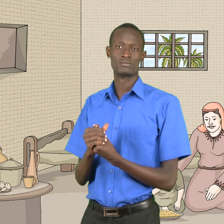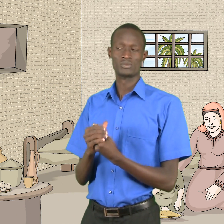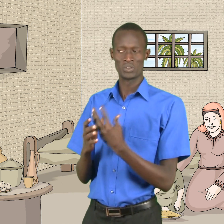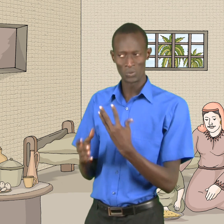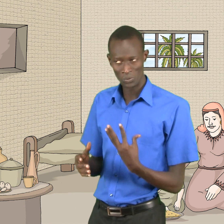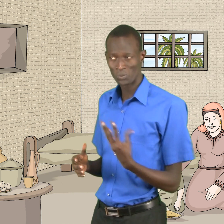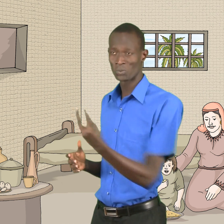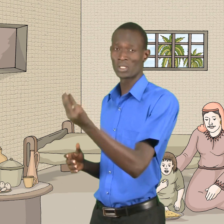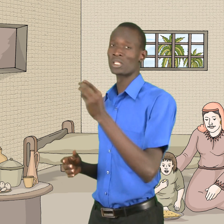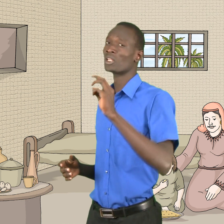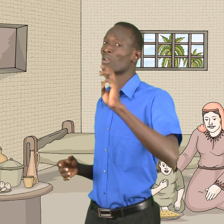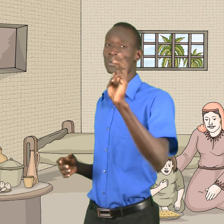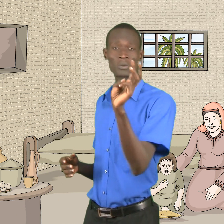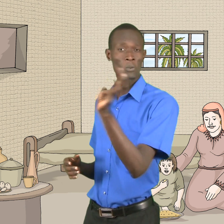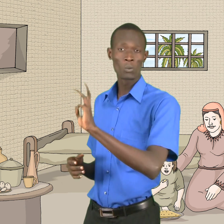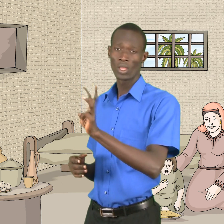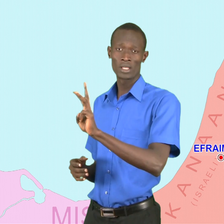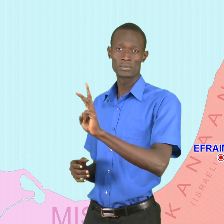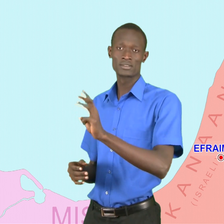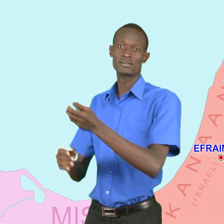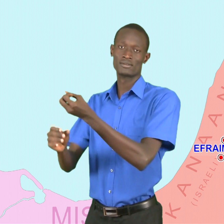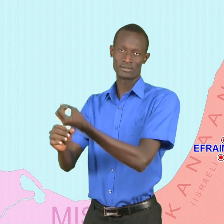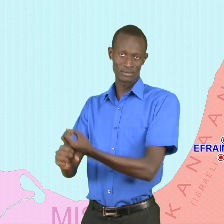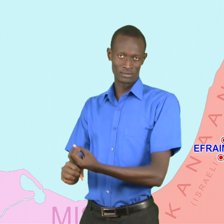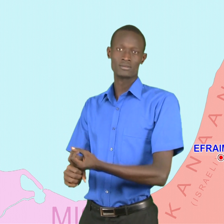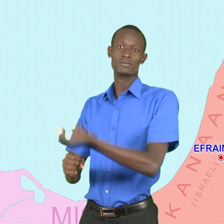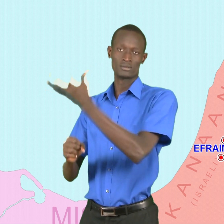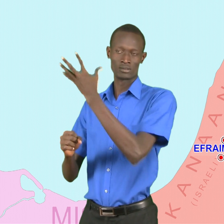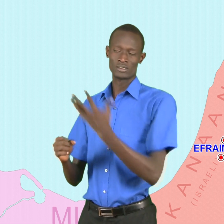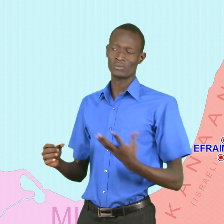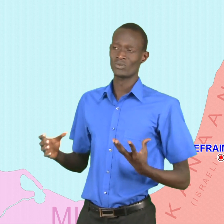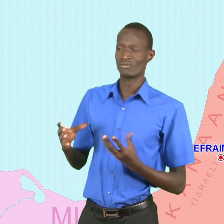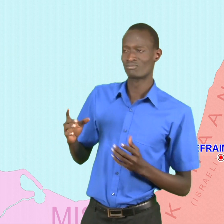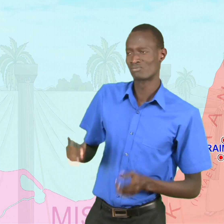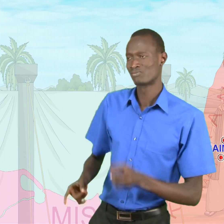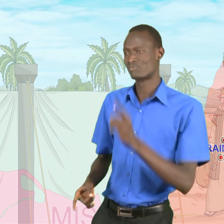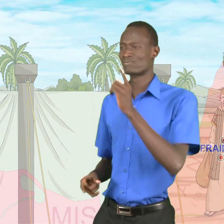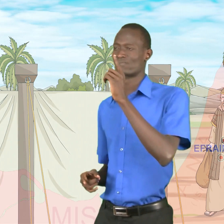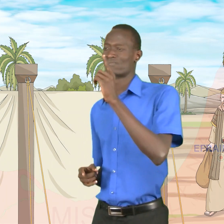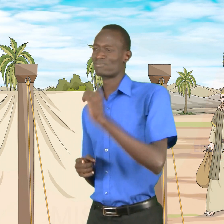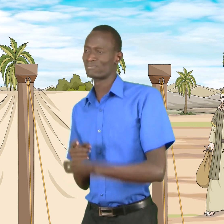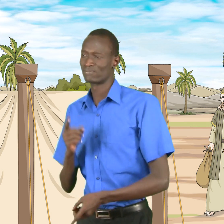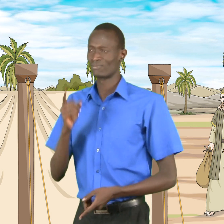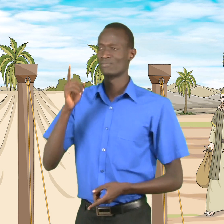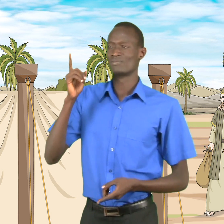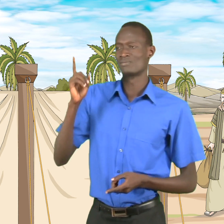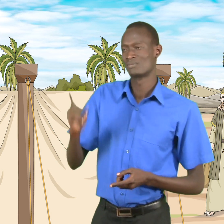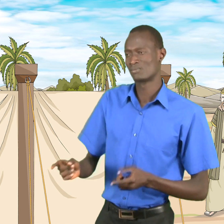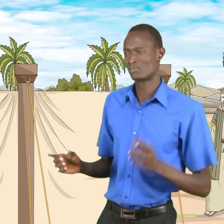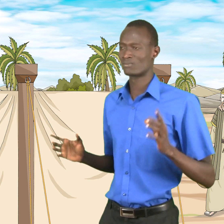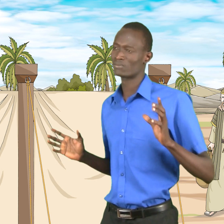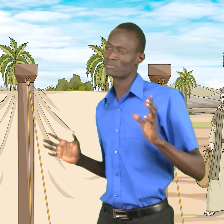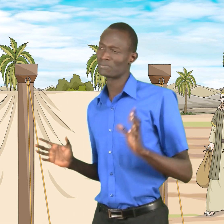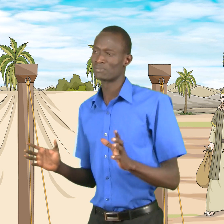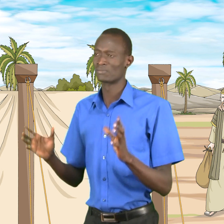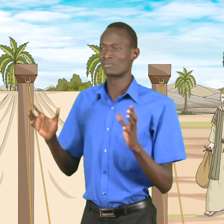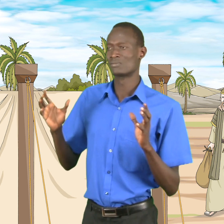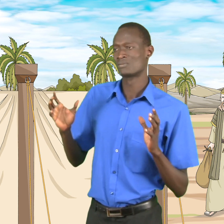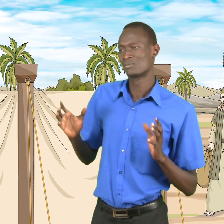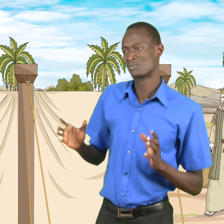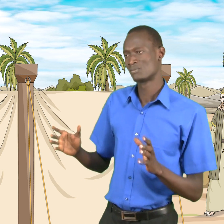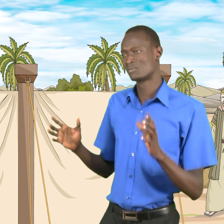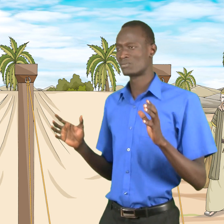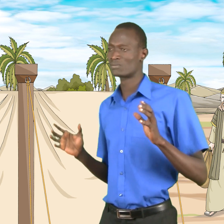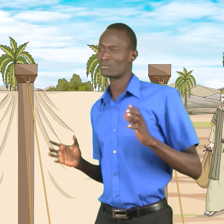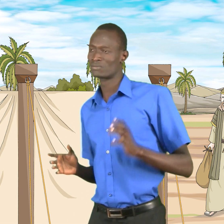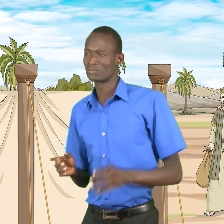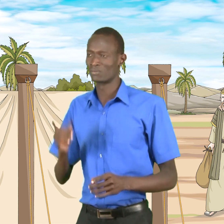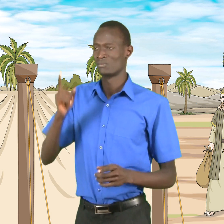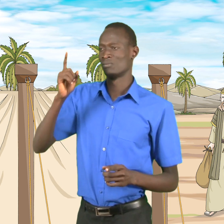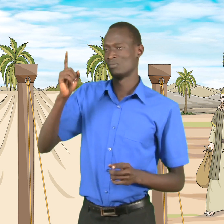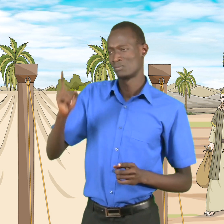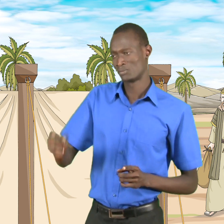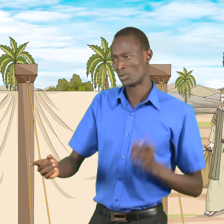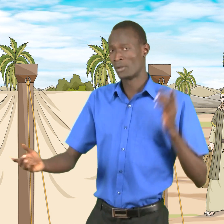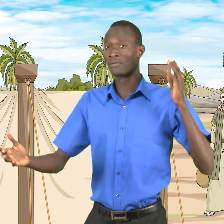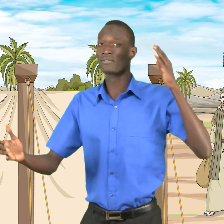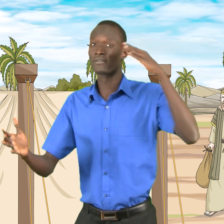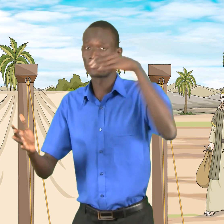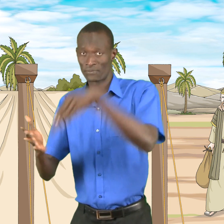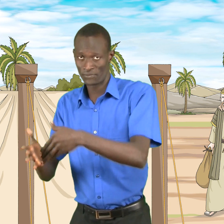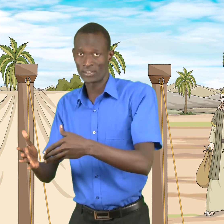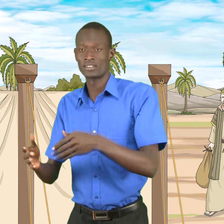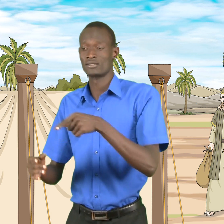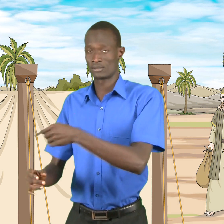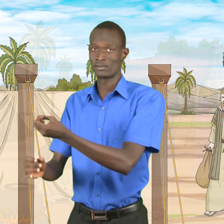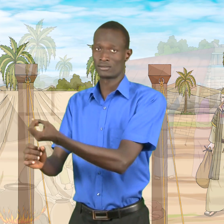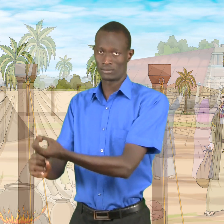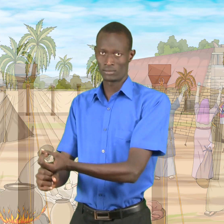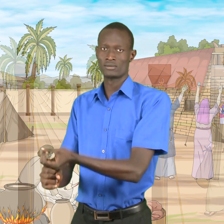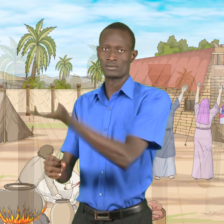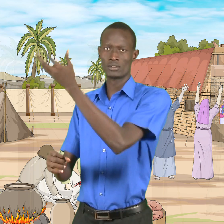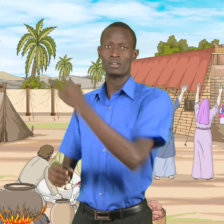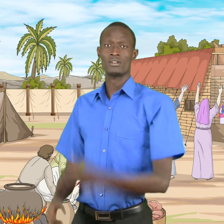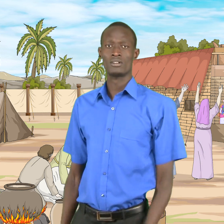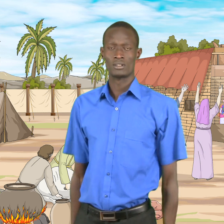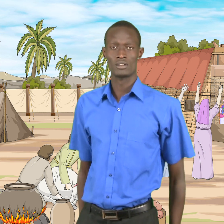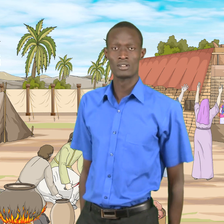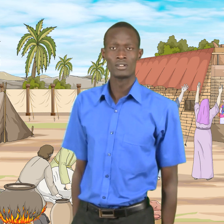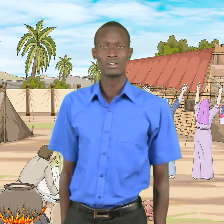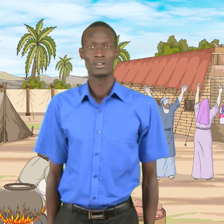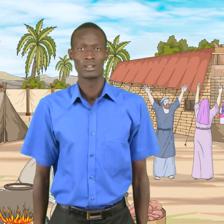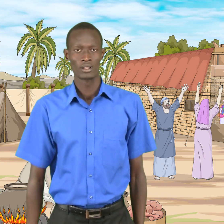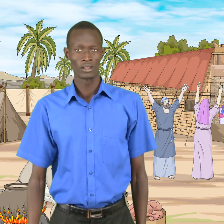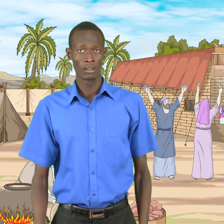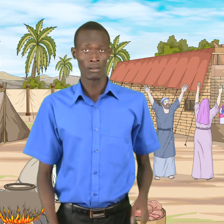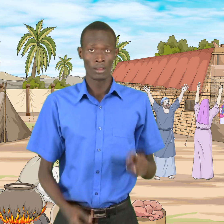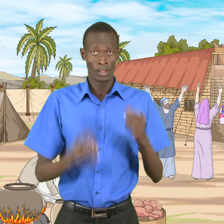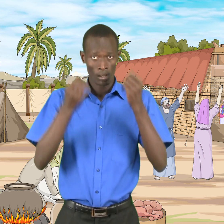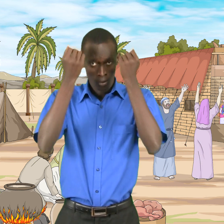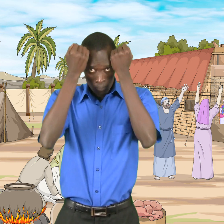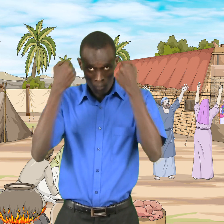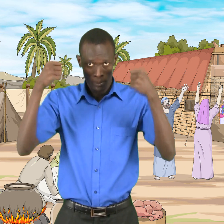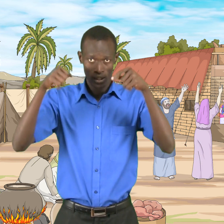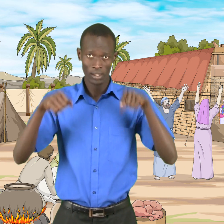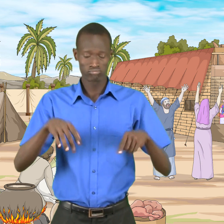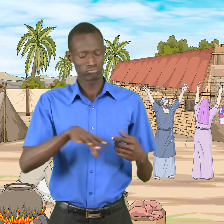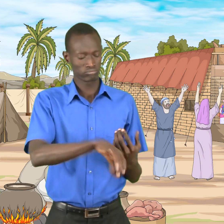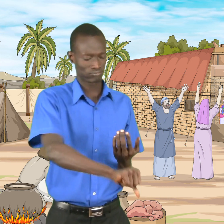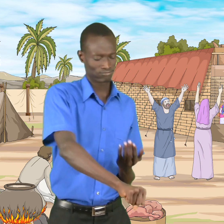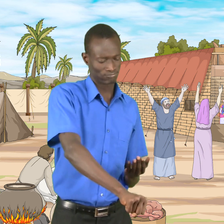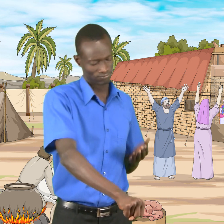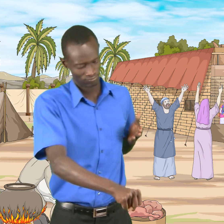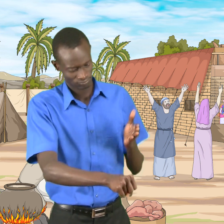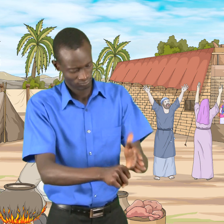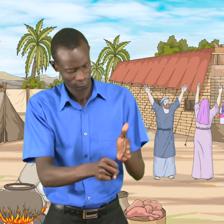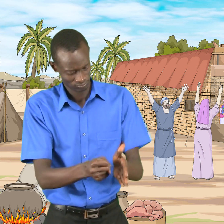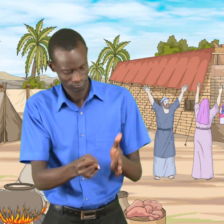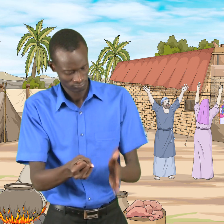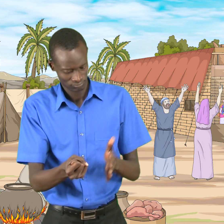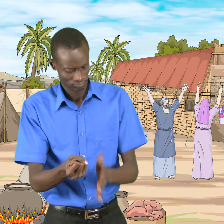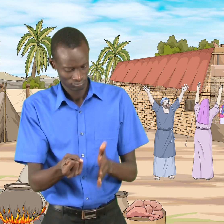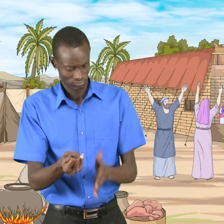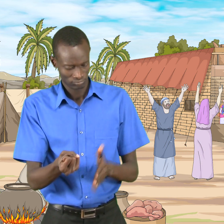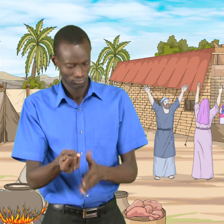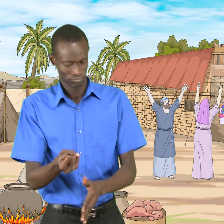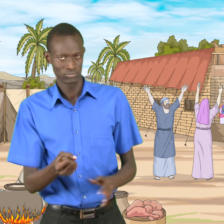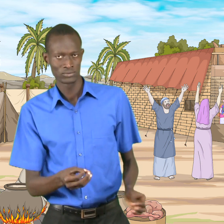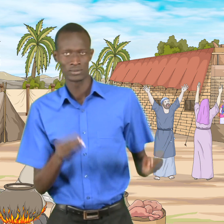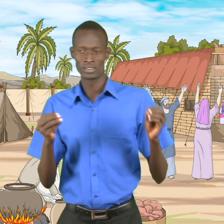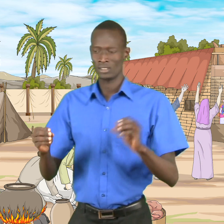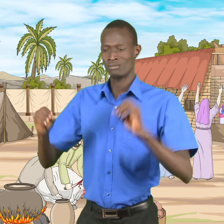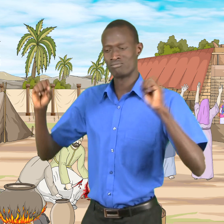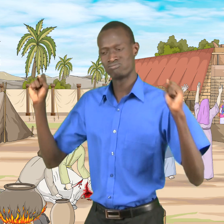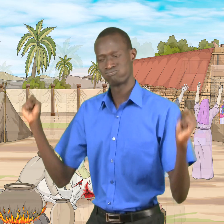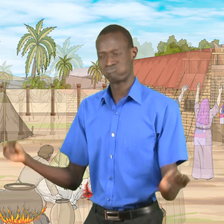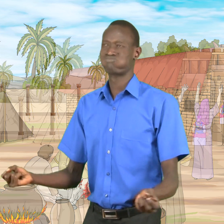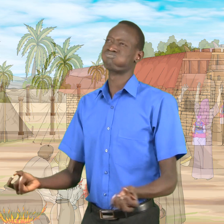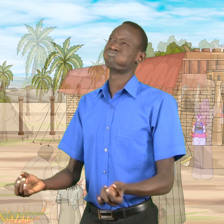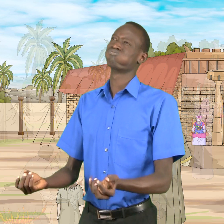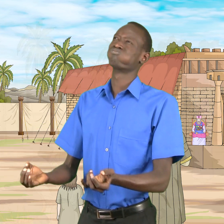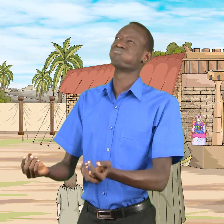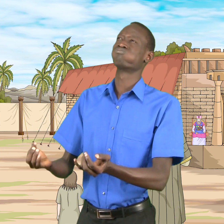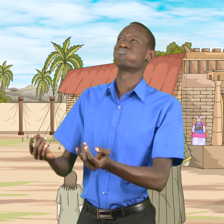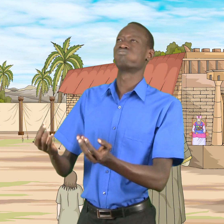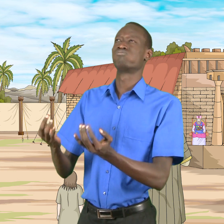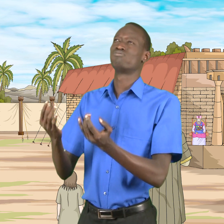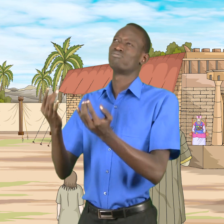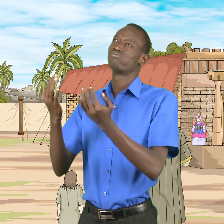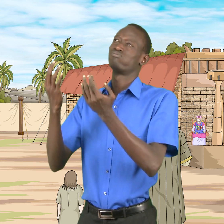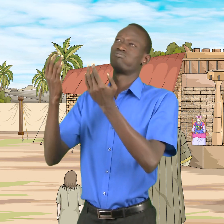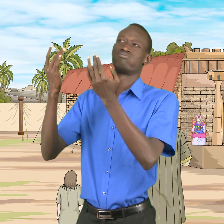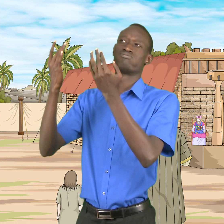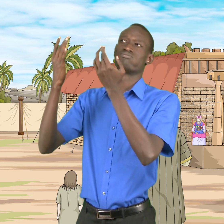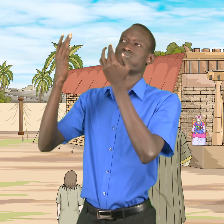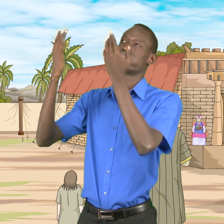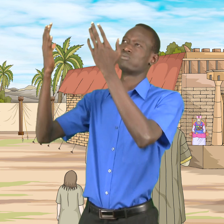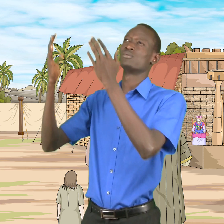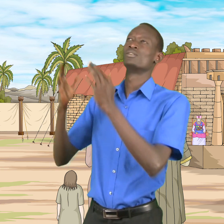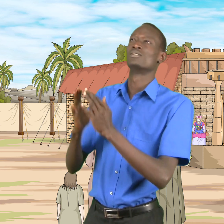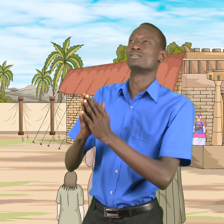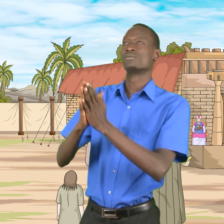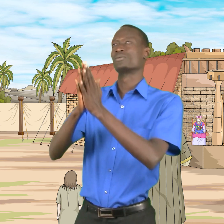Once she had weaned him, Hannah took the boy with her, along with a three-year-old bull, an ephah of flour, and a skin of wine.